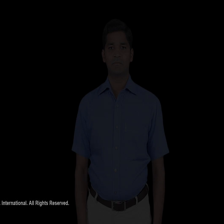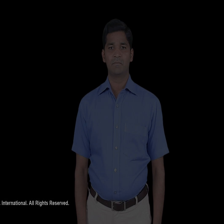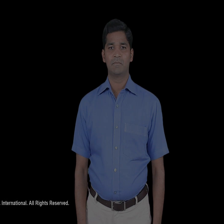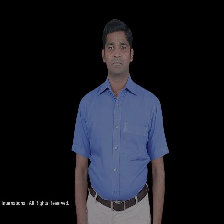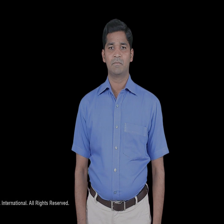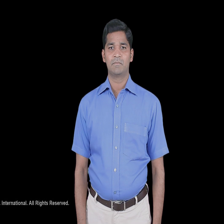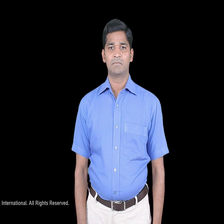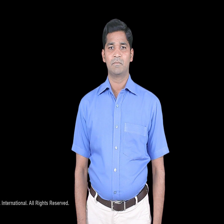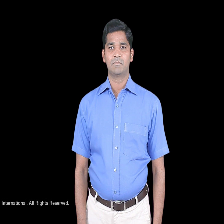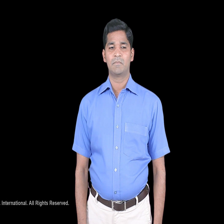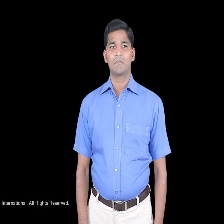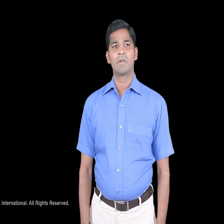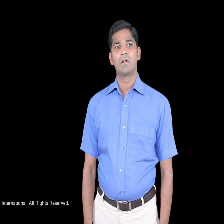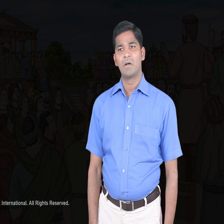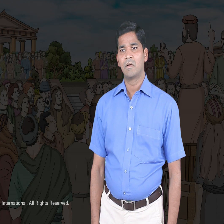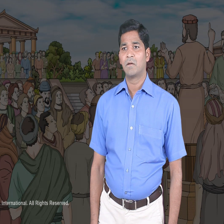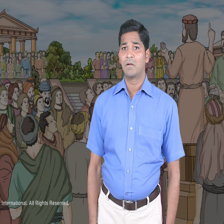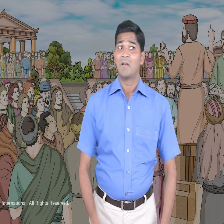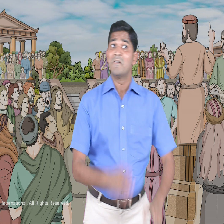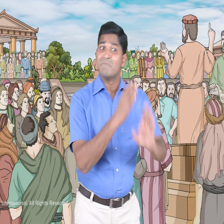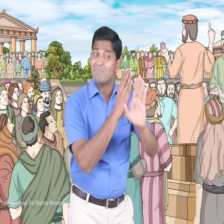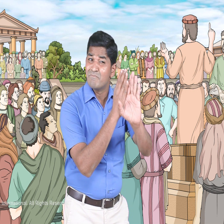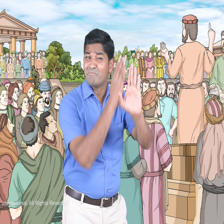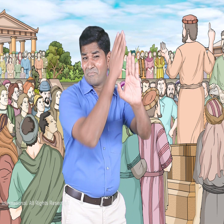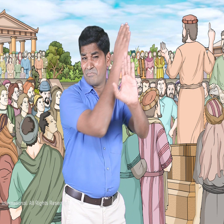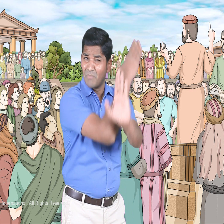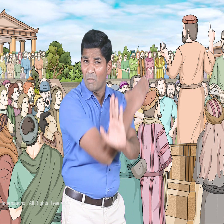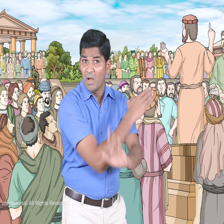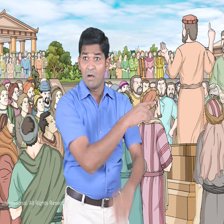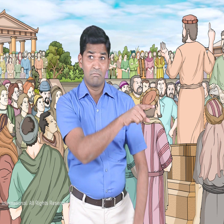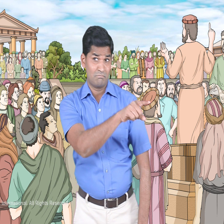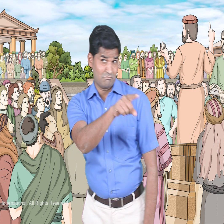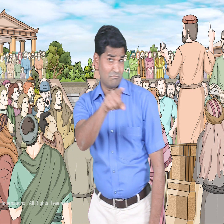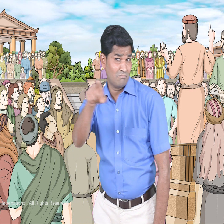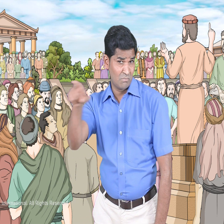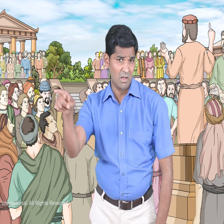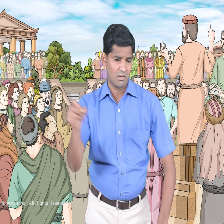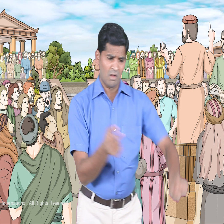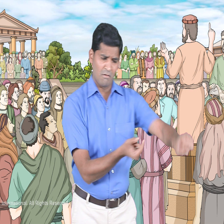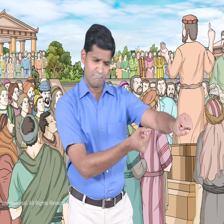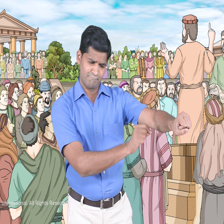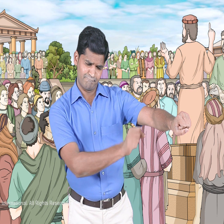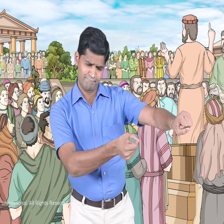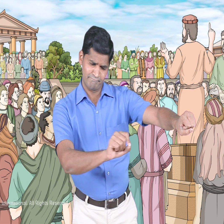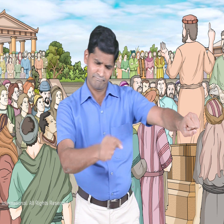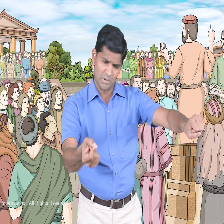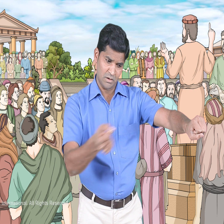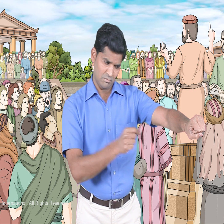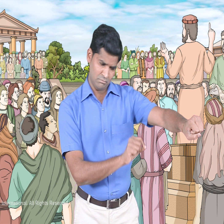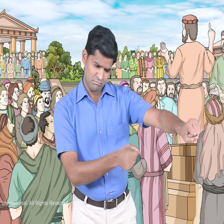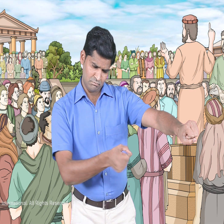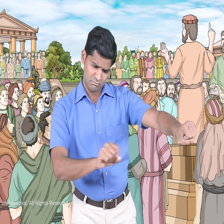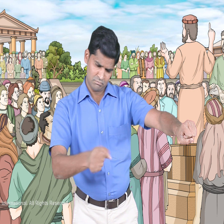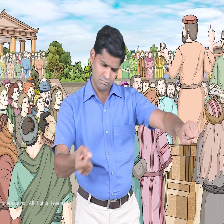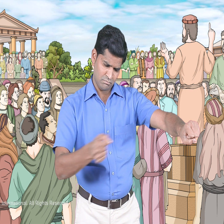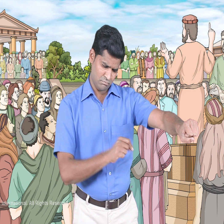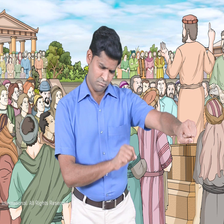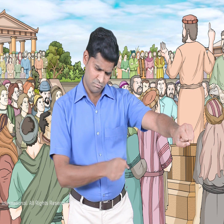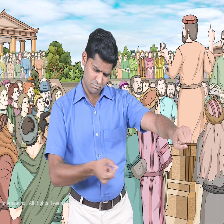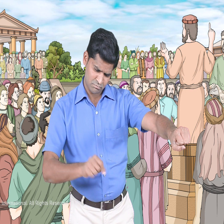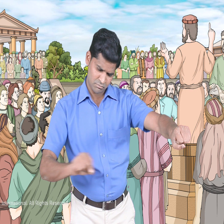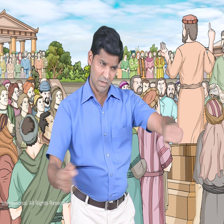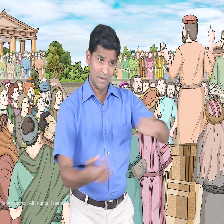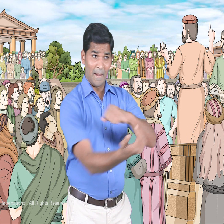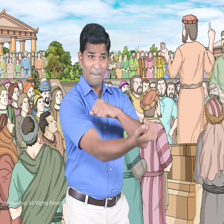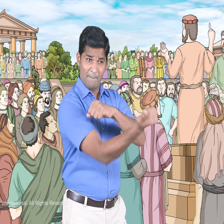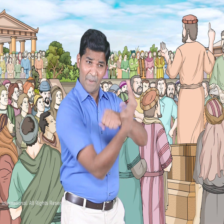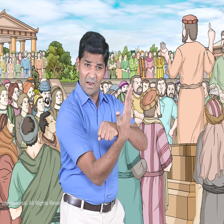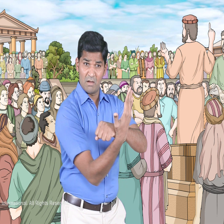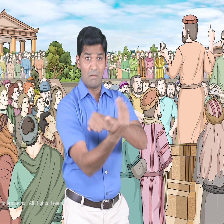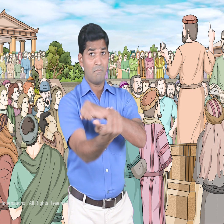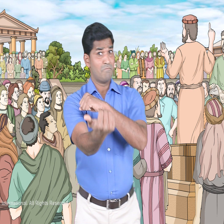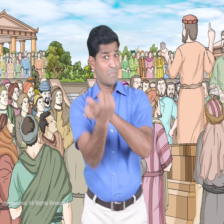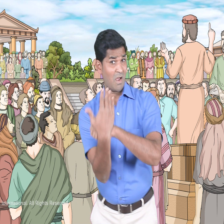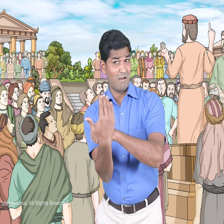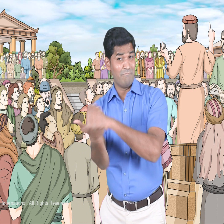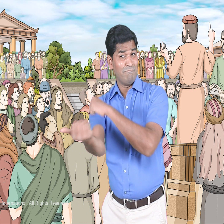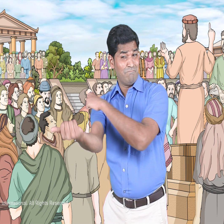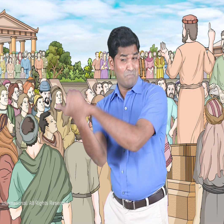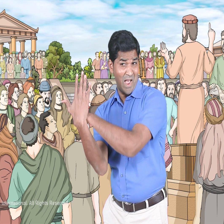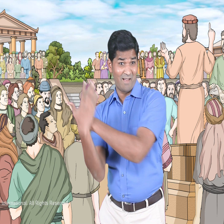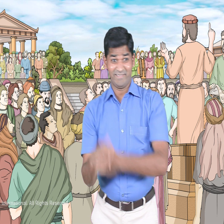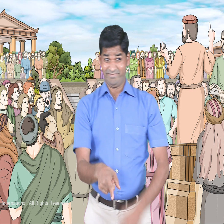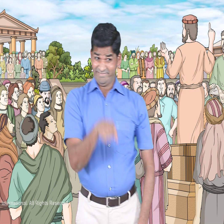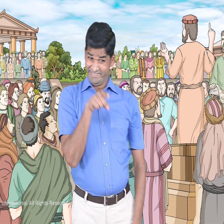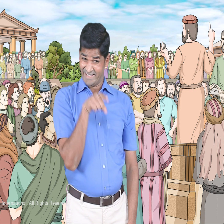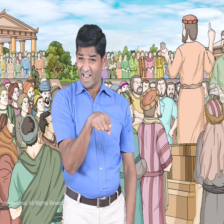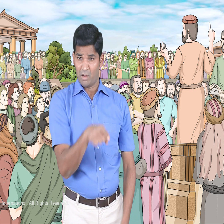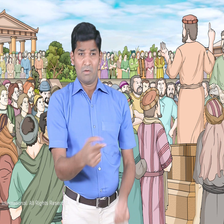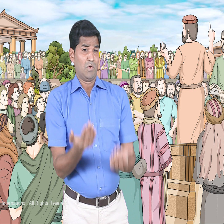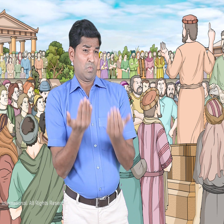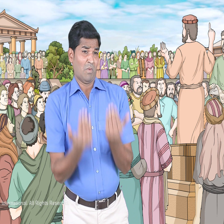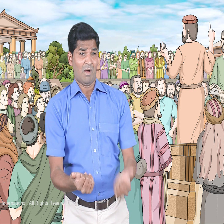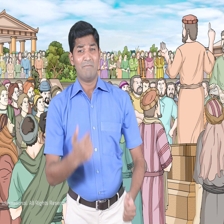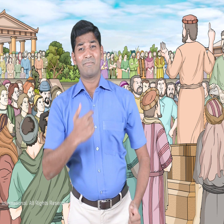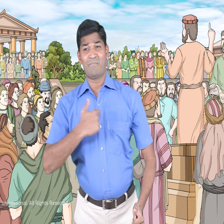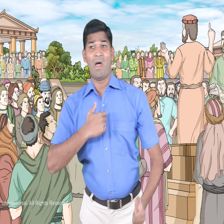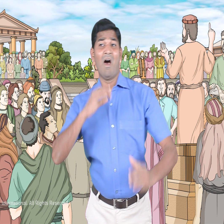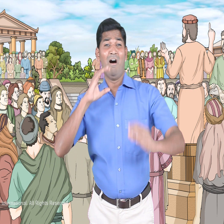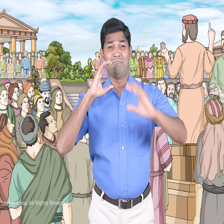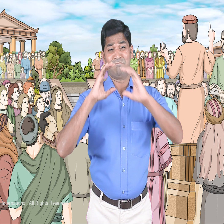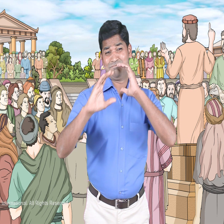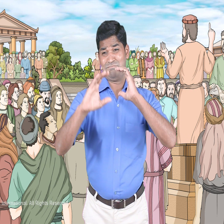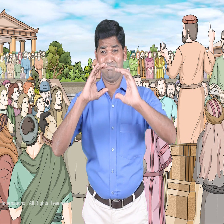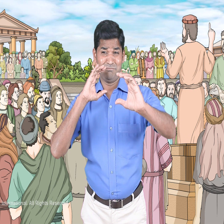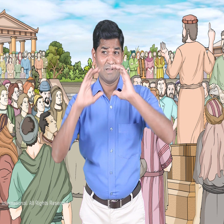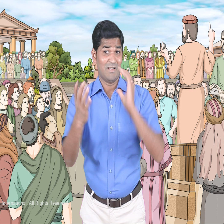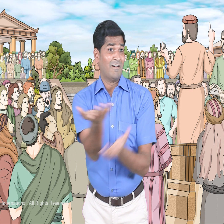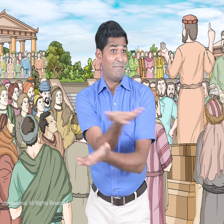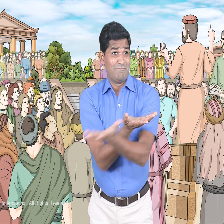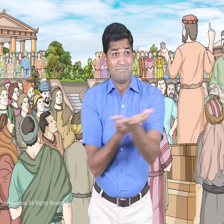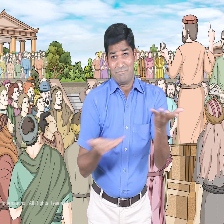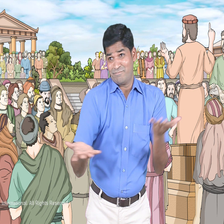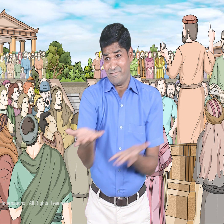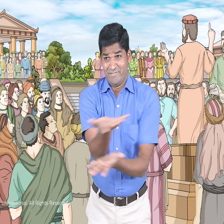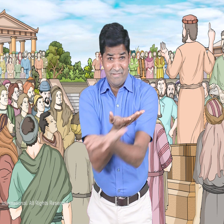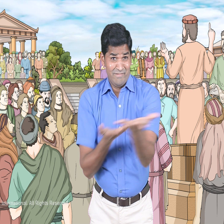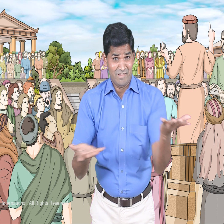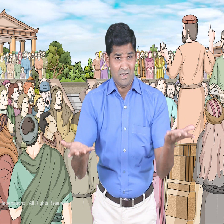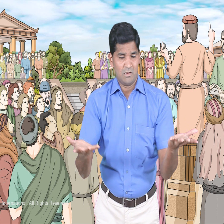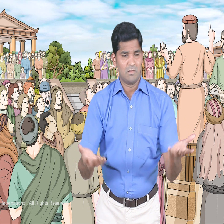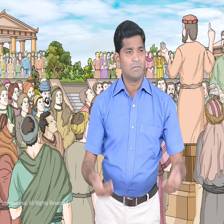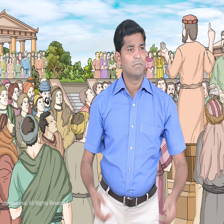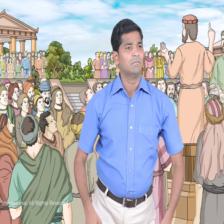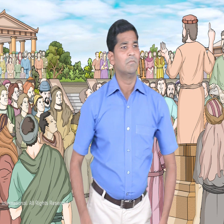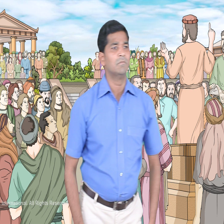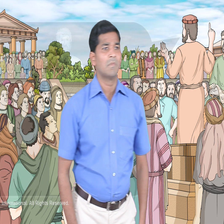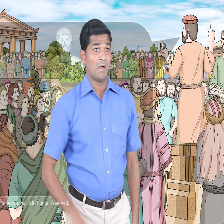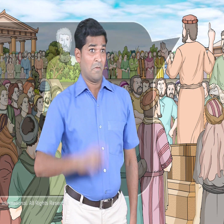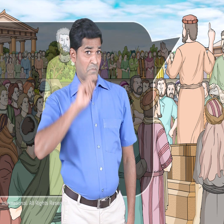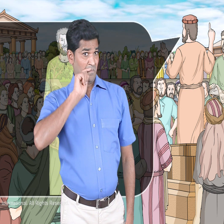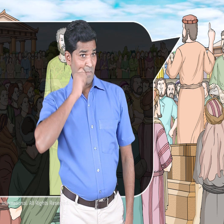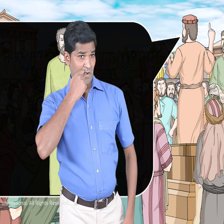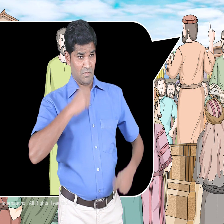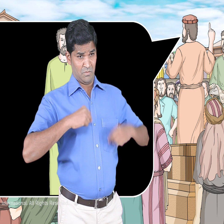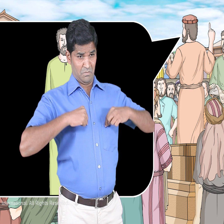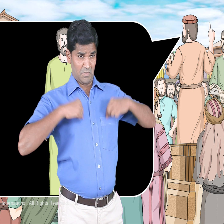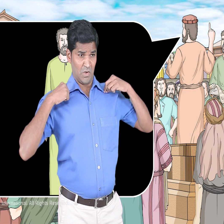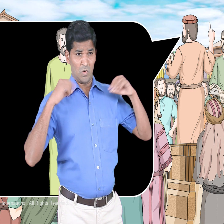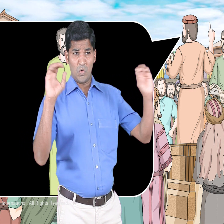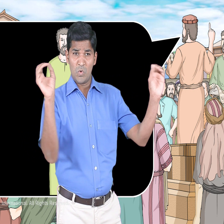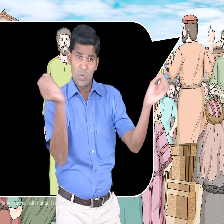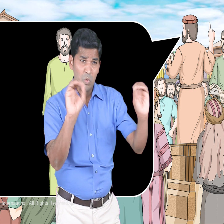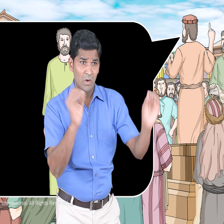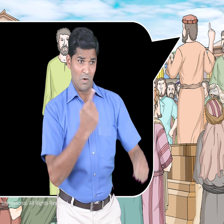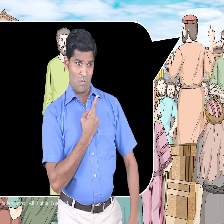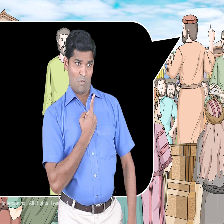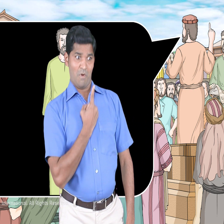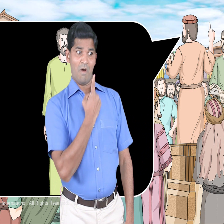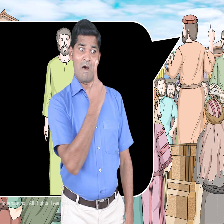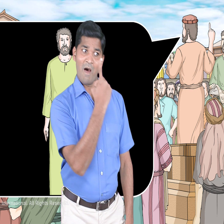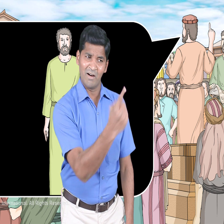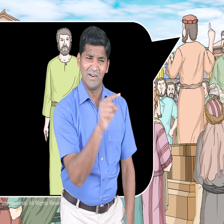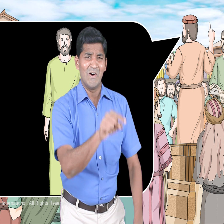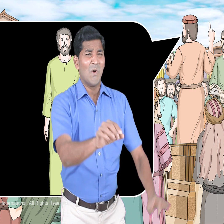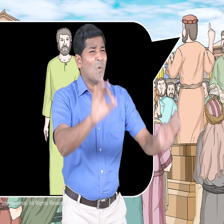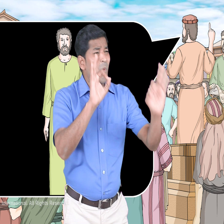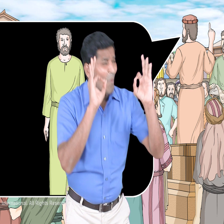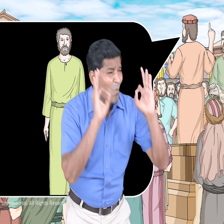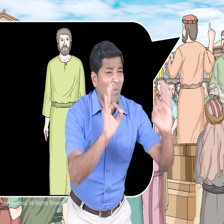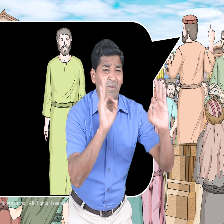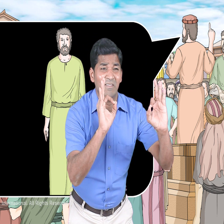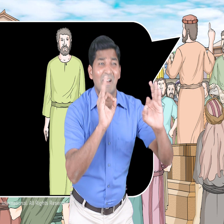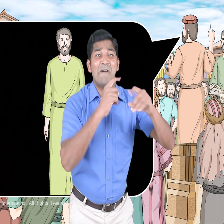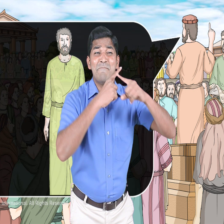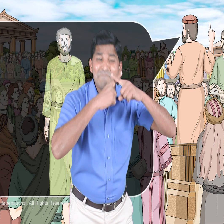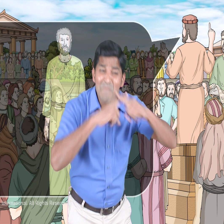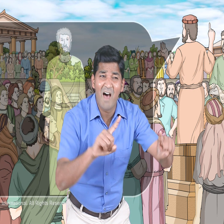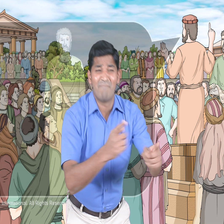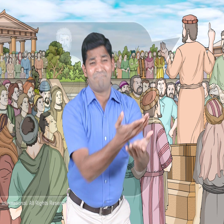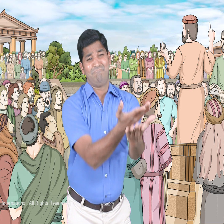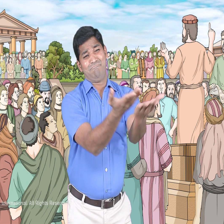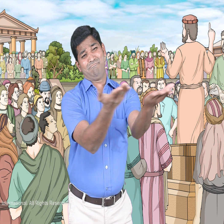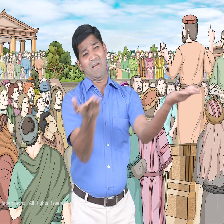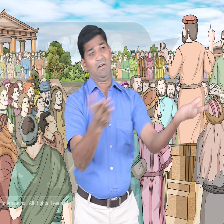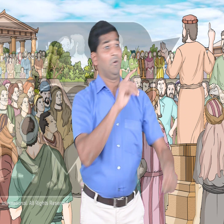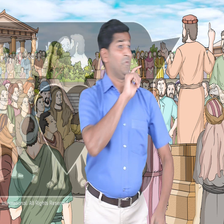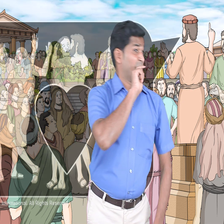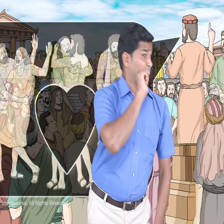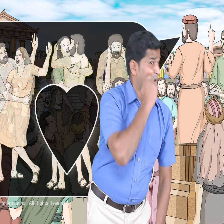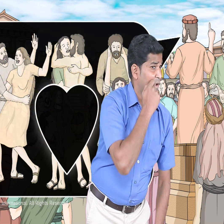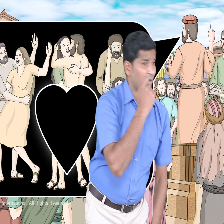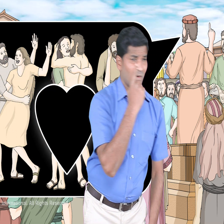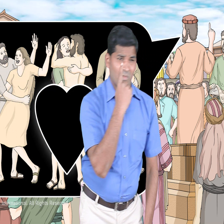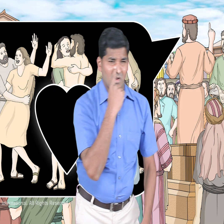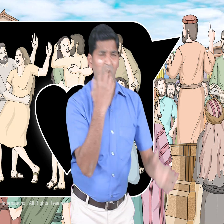Now for the matters you wrote about: It is good to abstain from sexual relations.